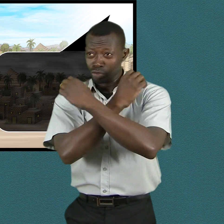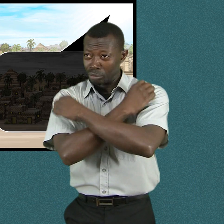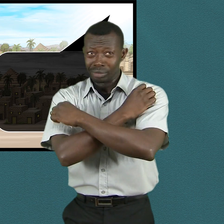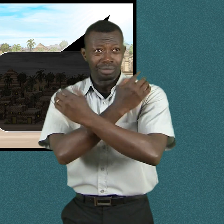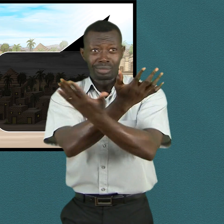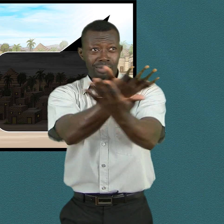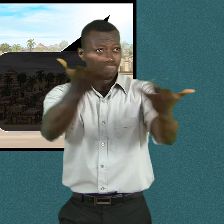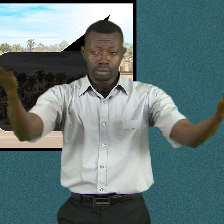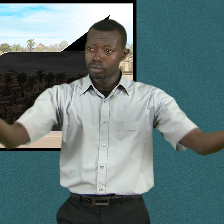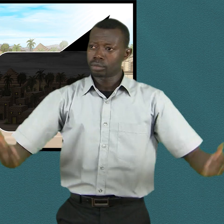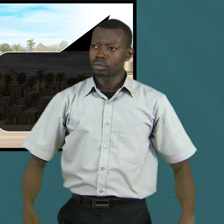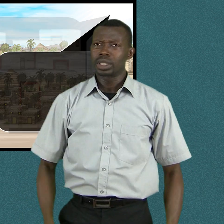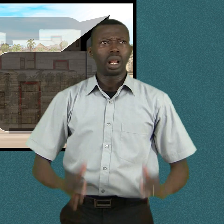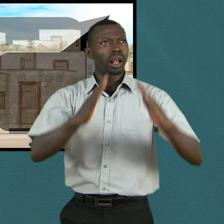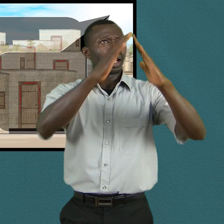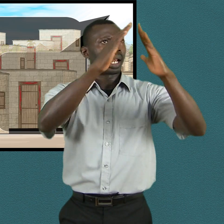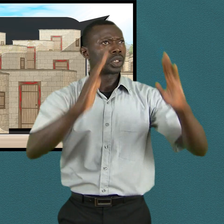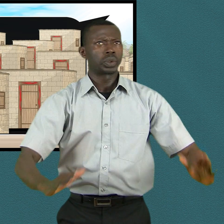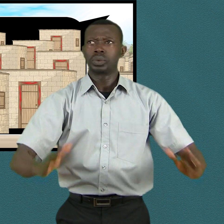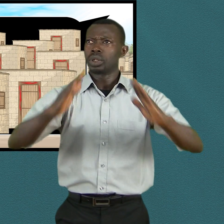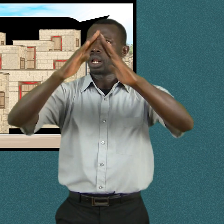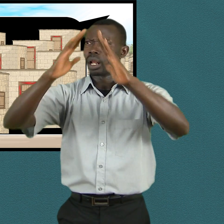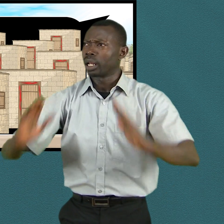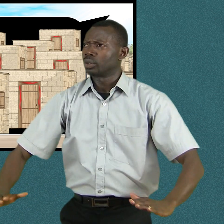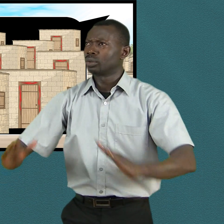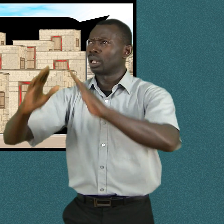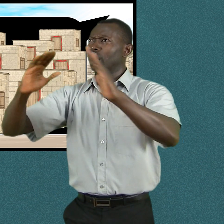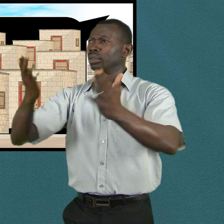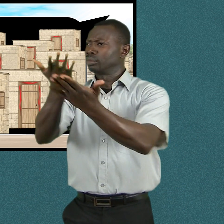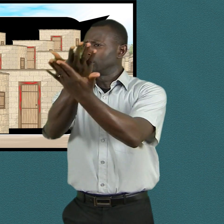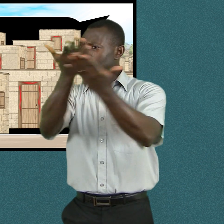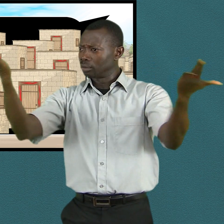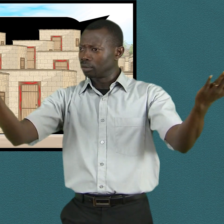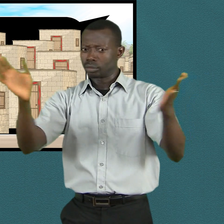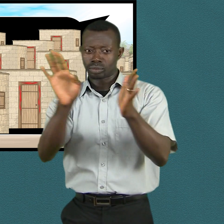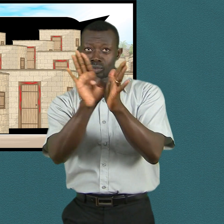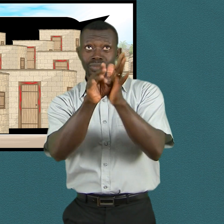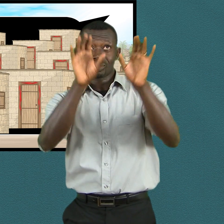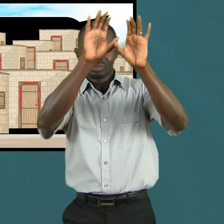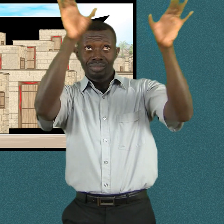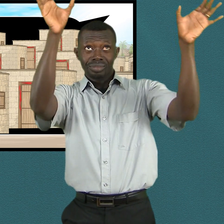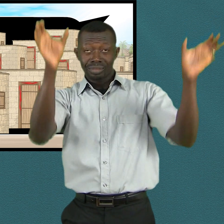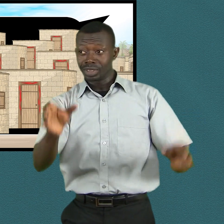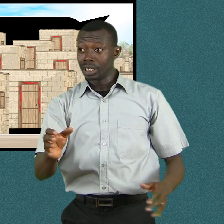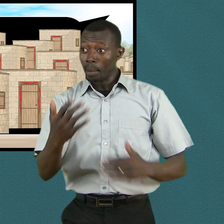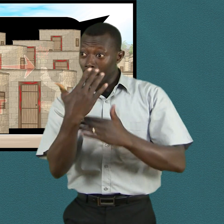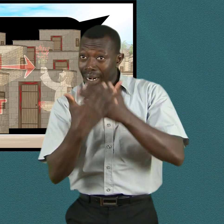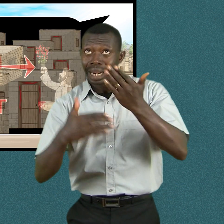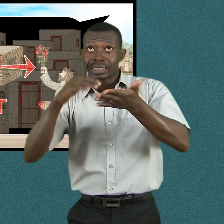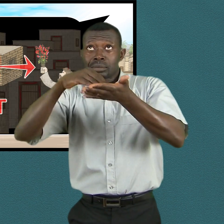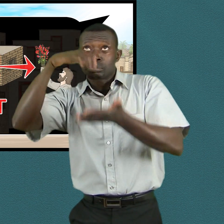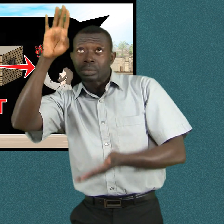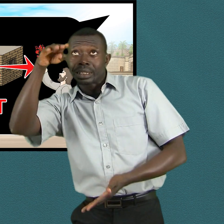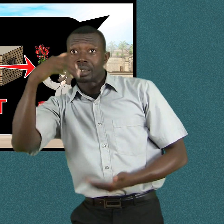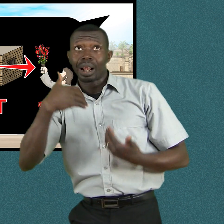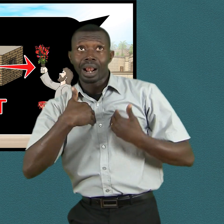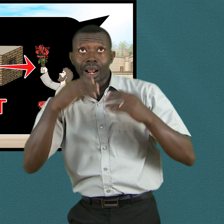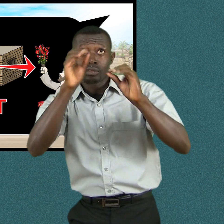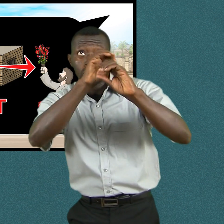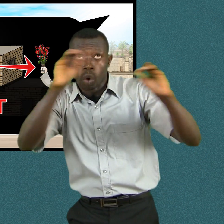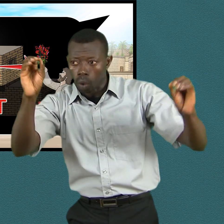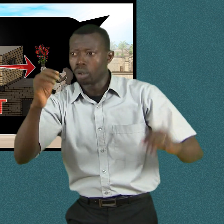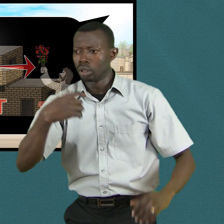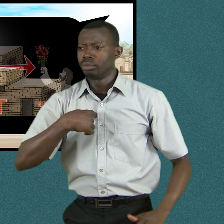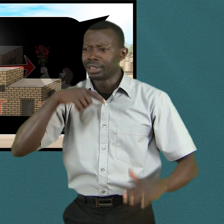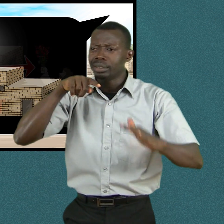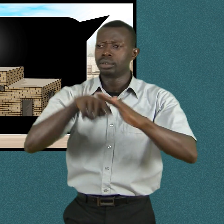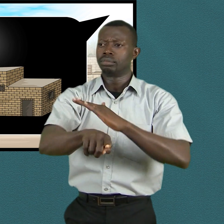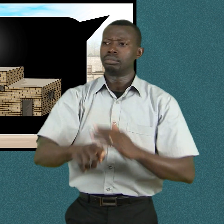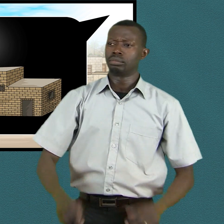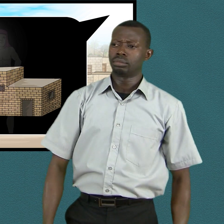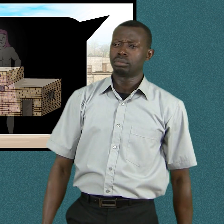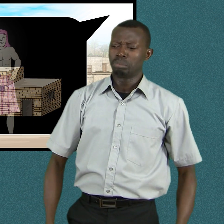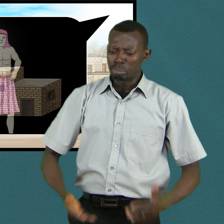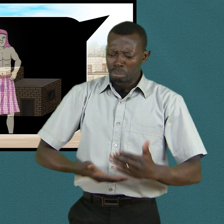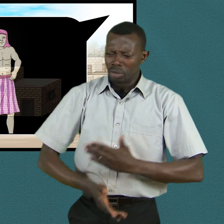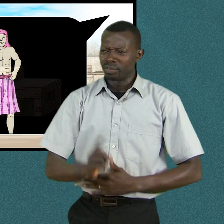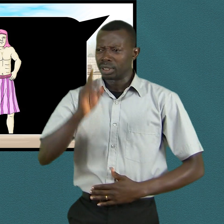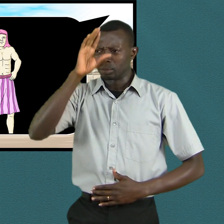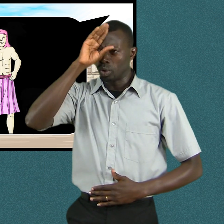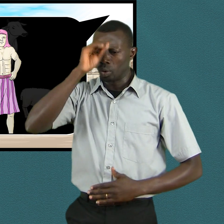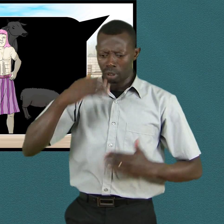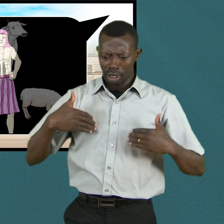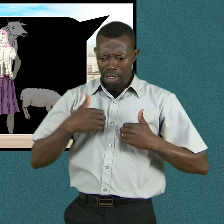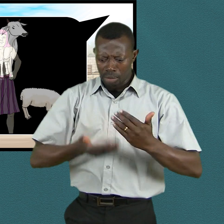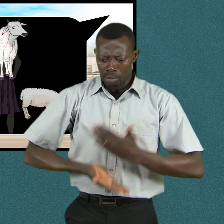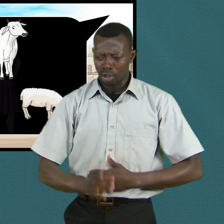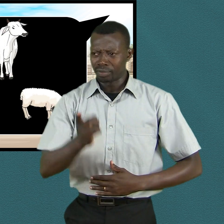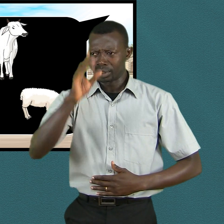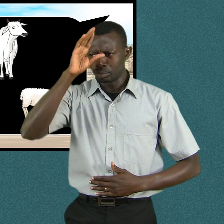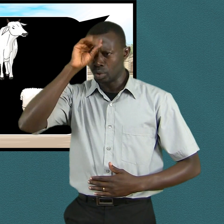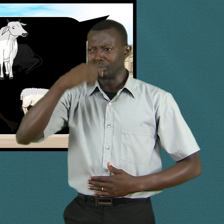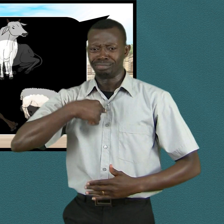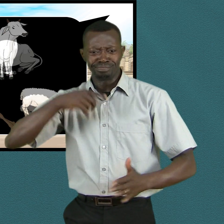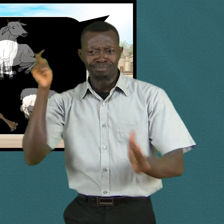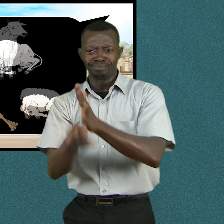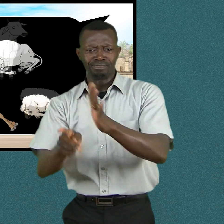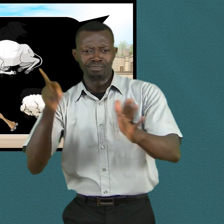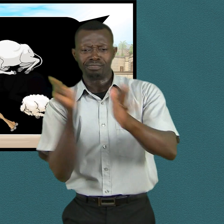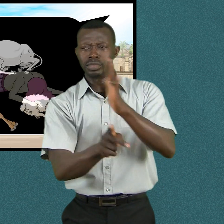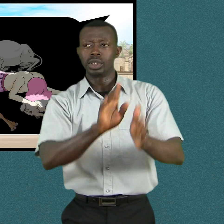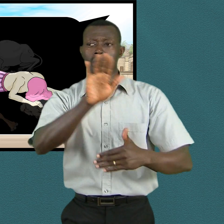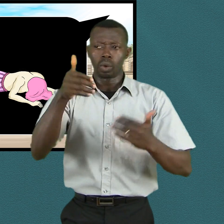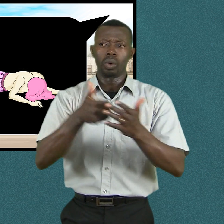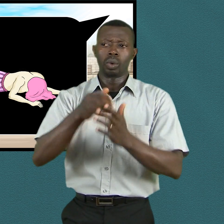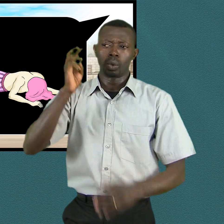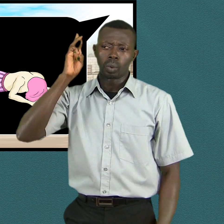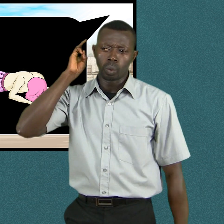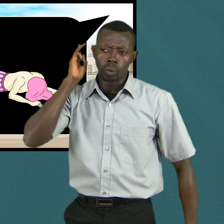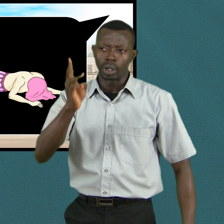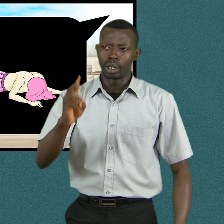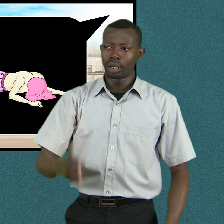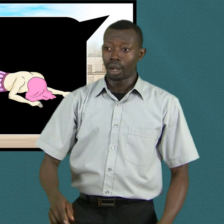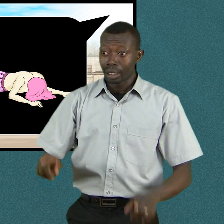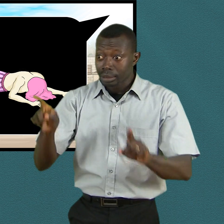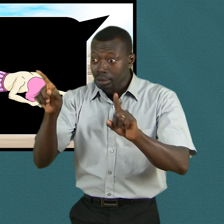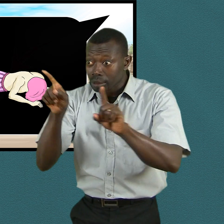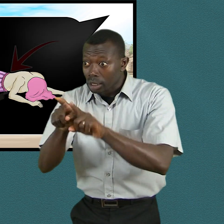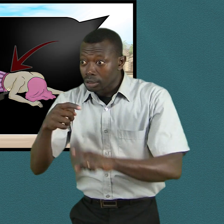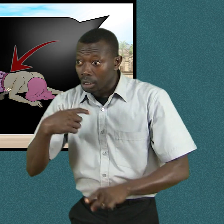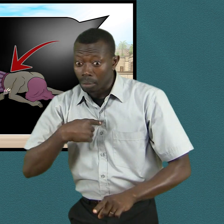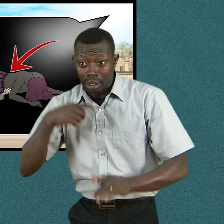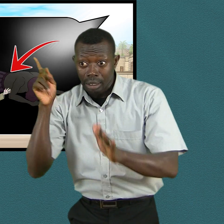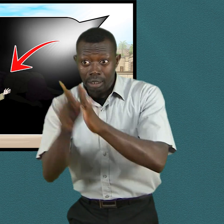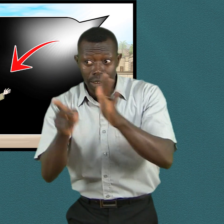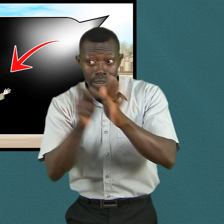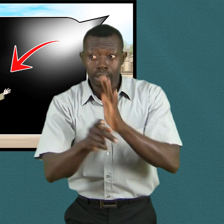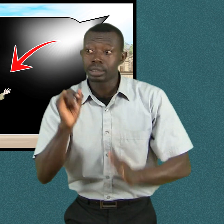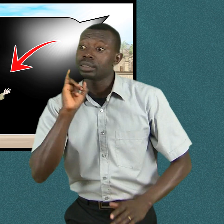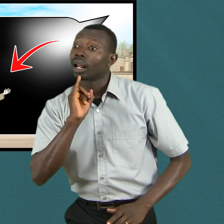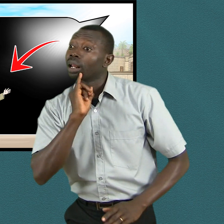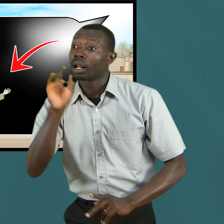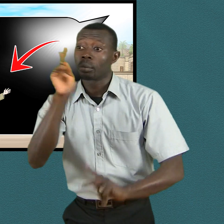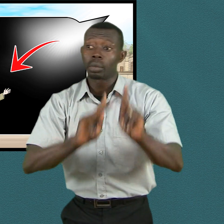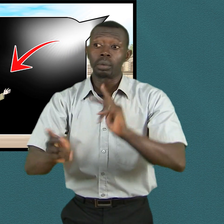The blood on the houses where you are staying will distinguish them; when I see the blood, I will pass over you.